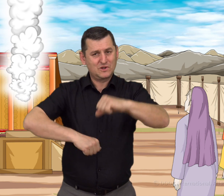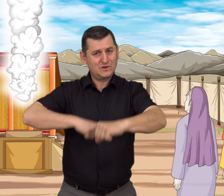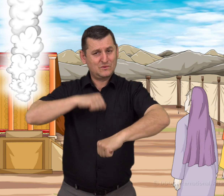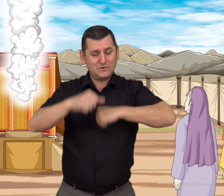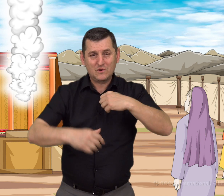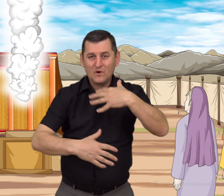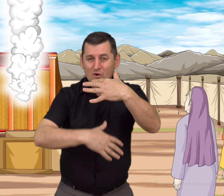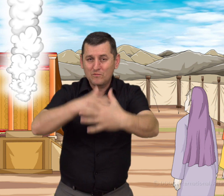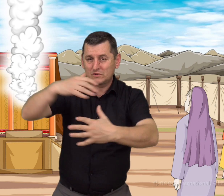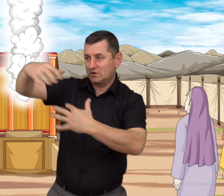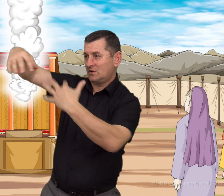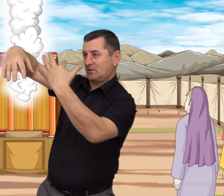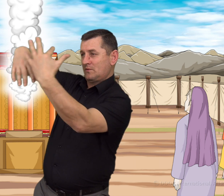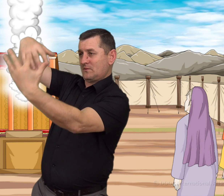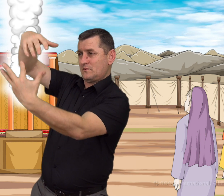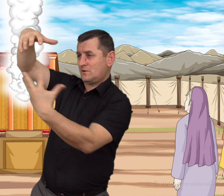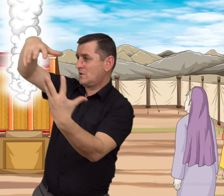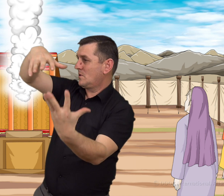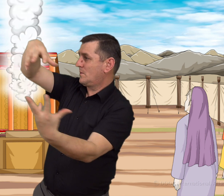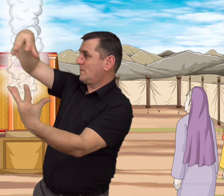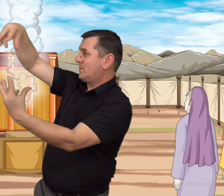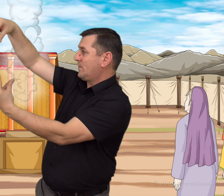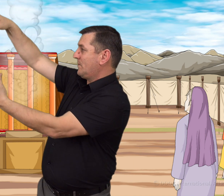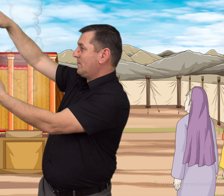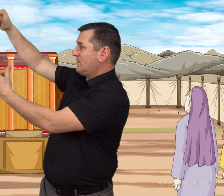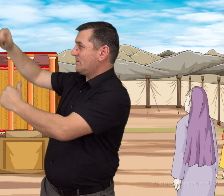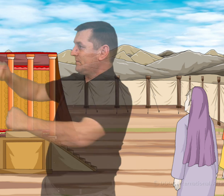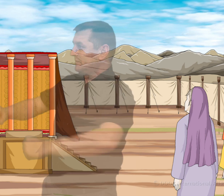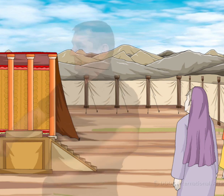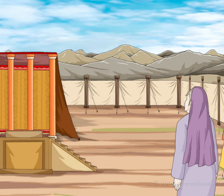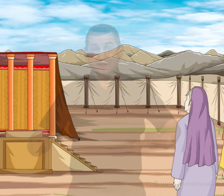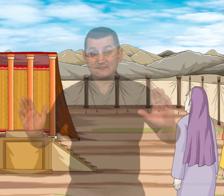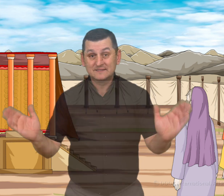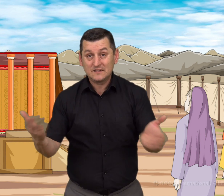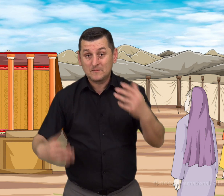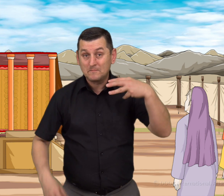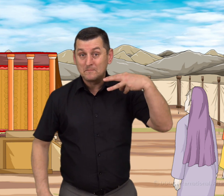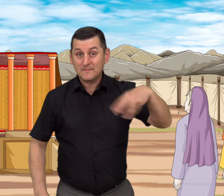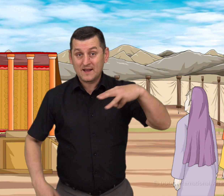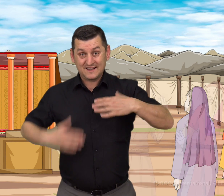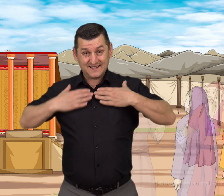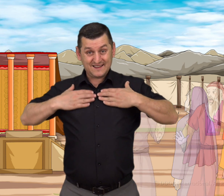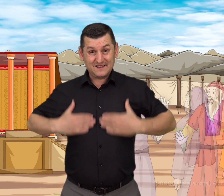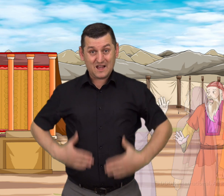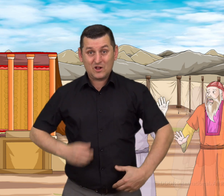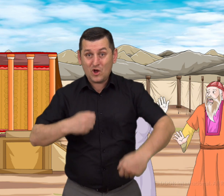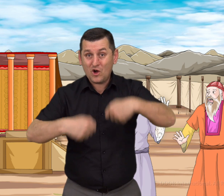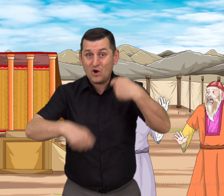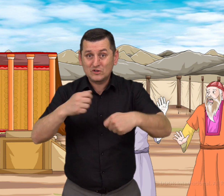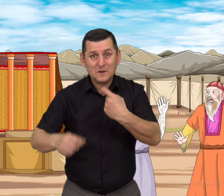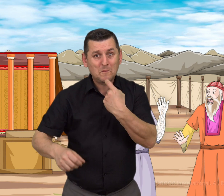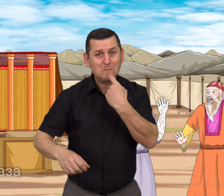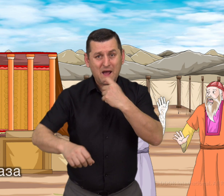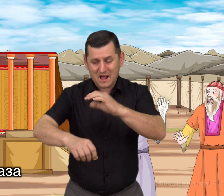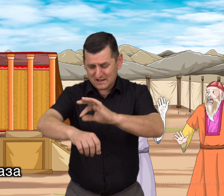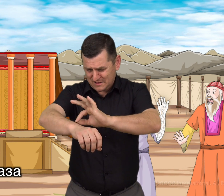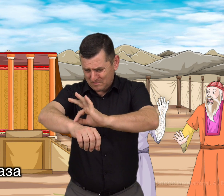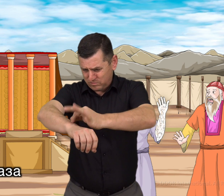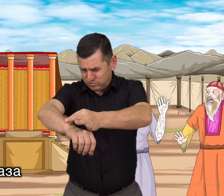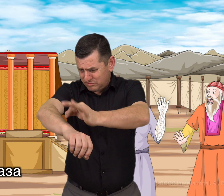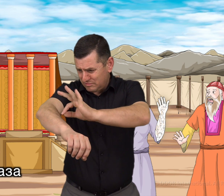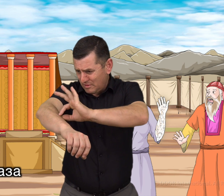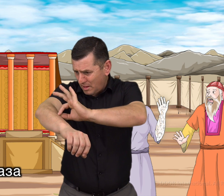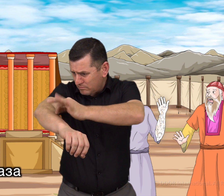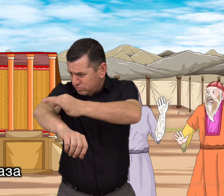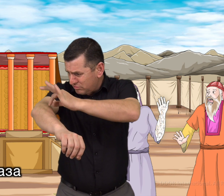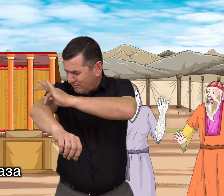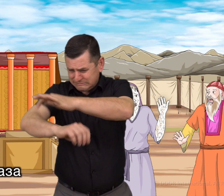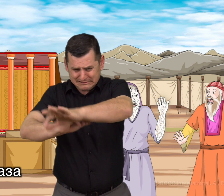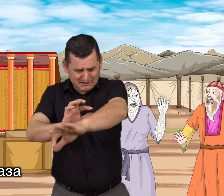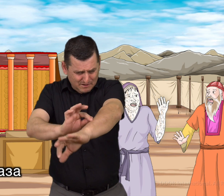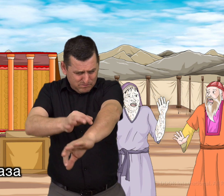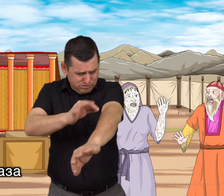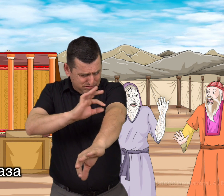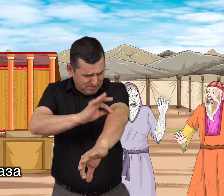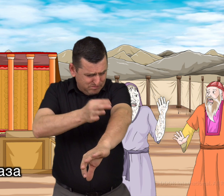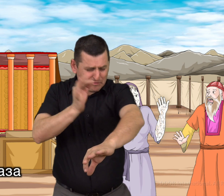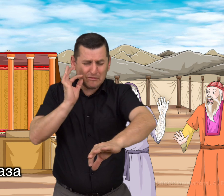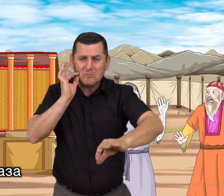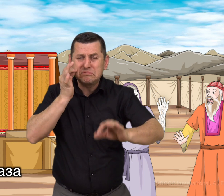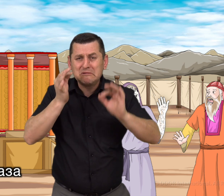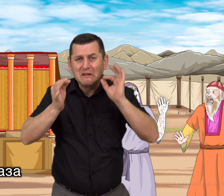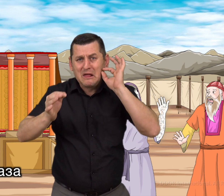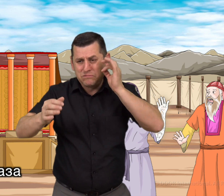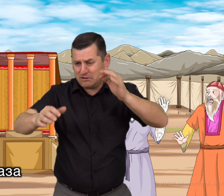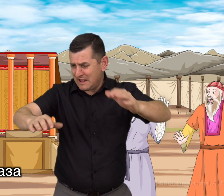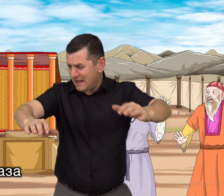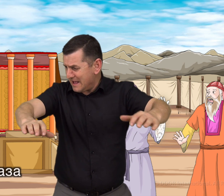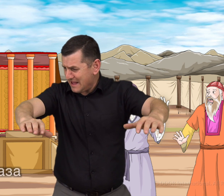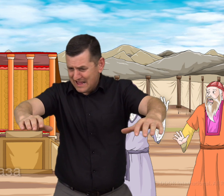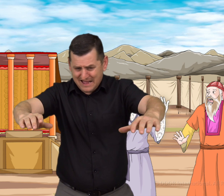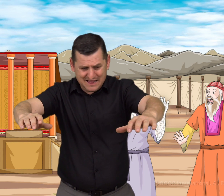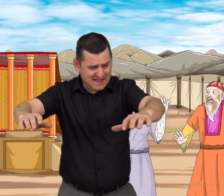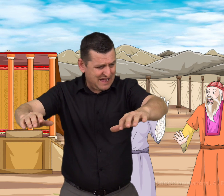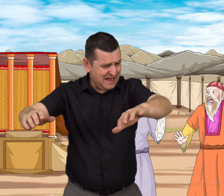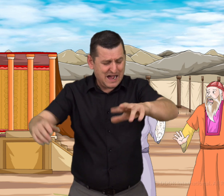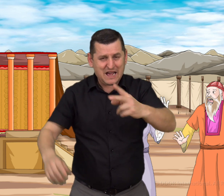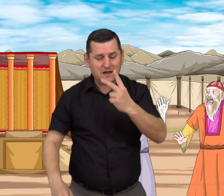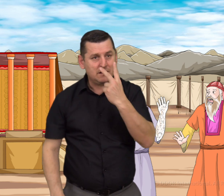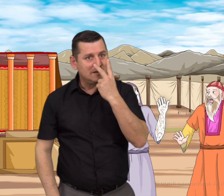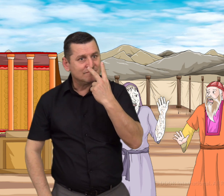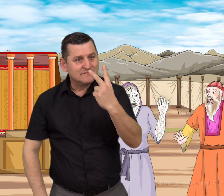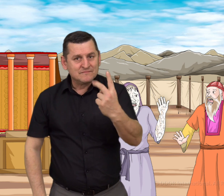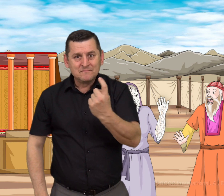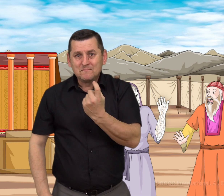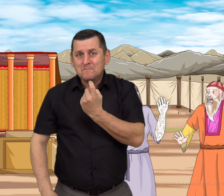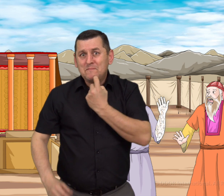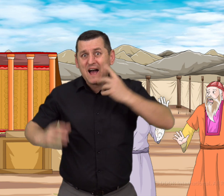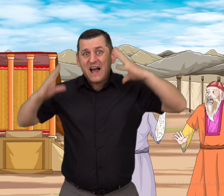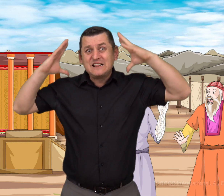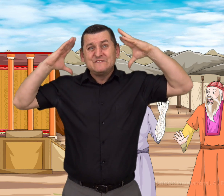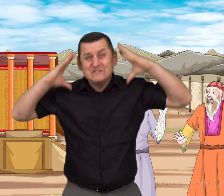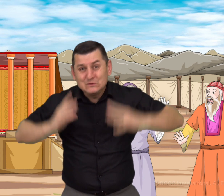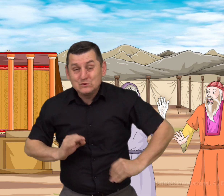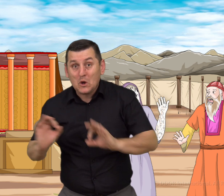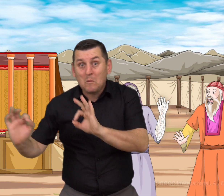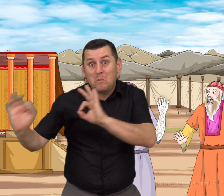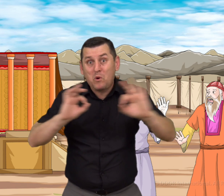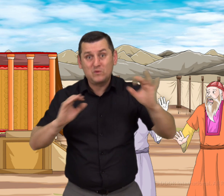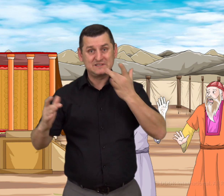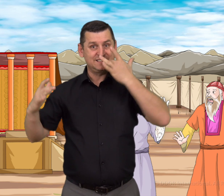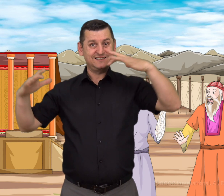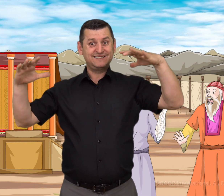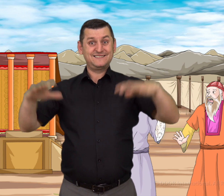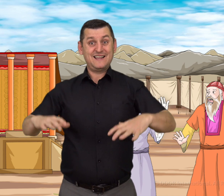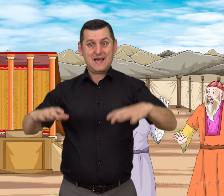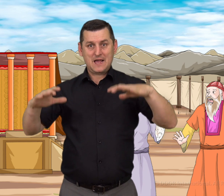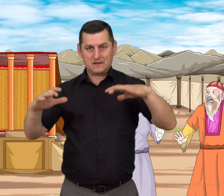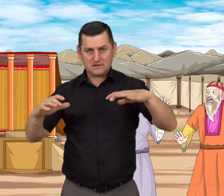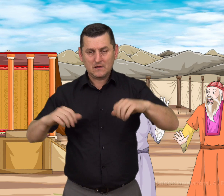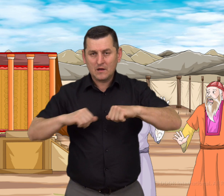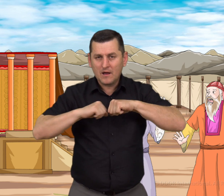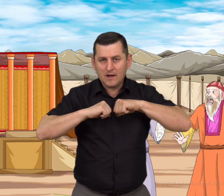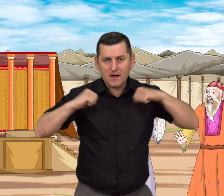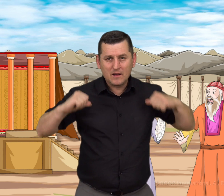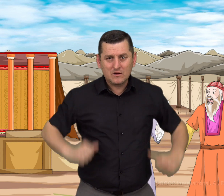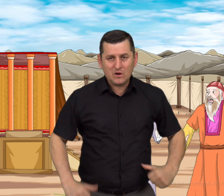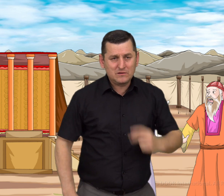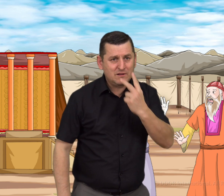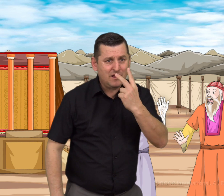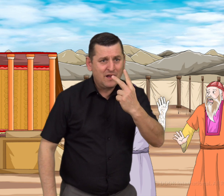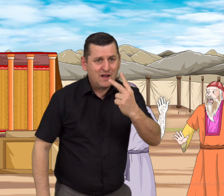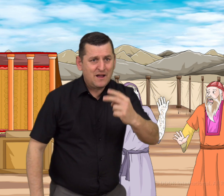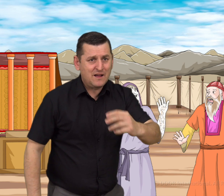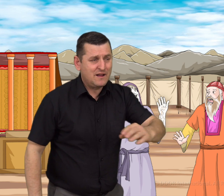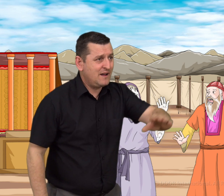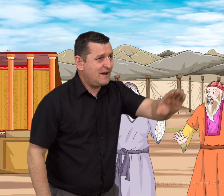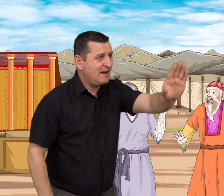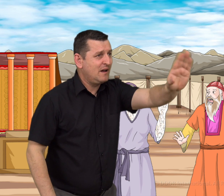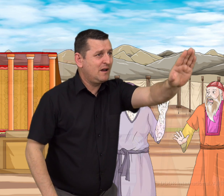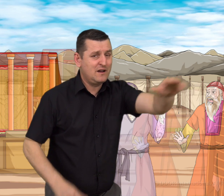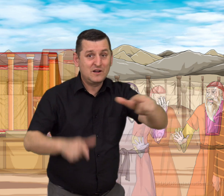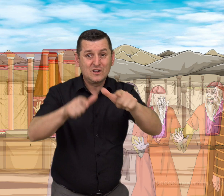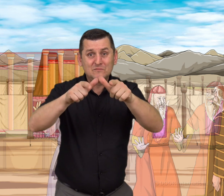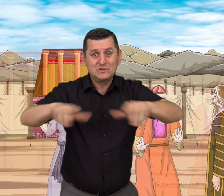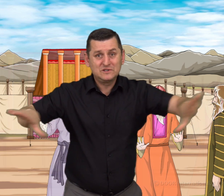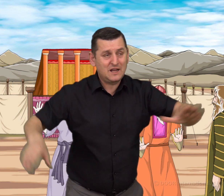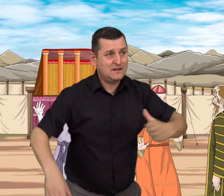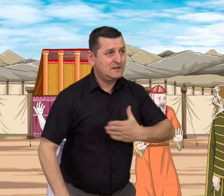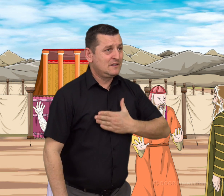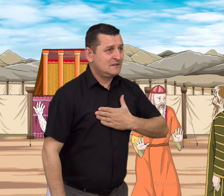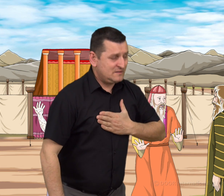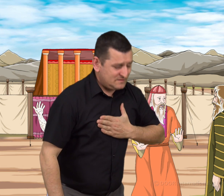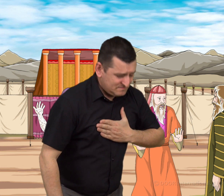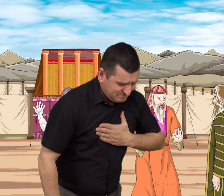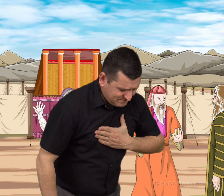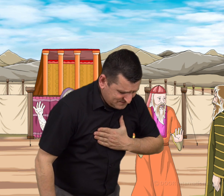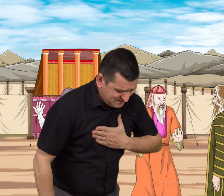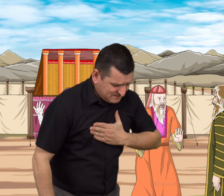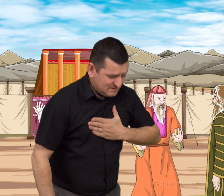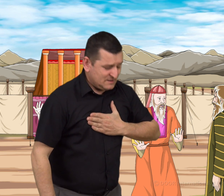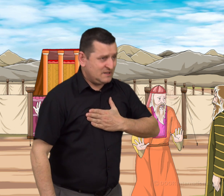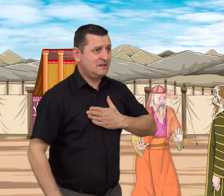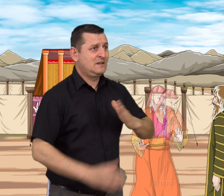As the cloud lifted from above the Tent, suddenly Miriam became leprous, white as snow.